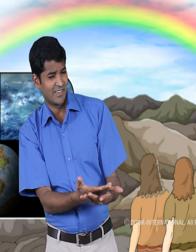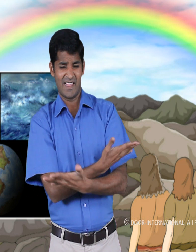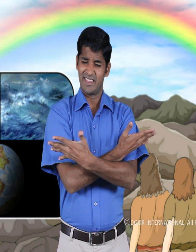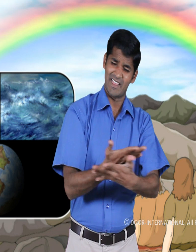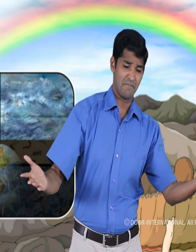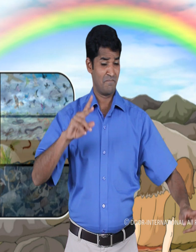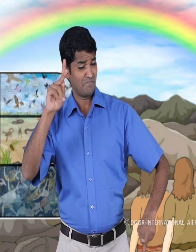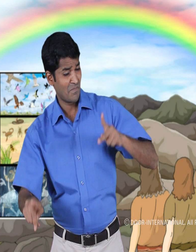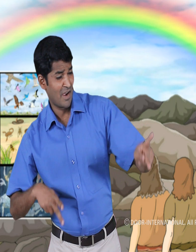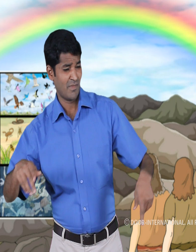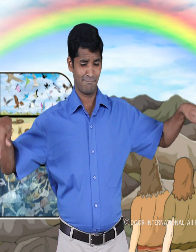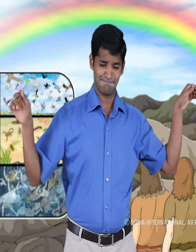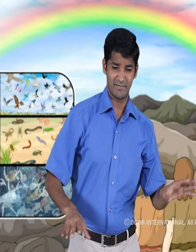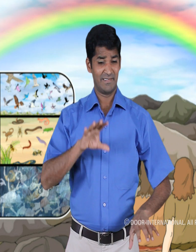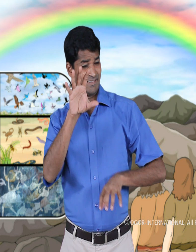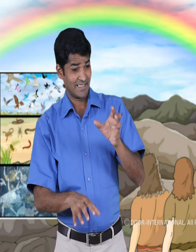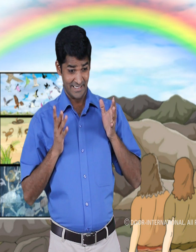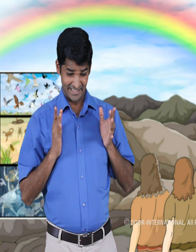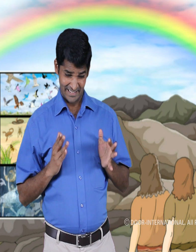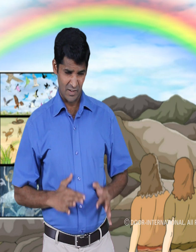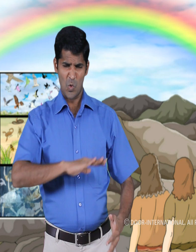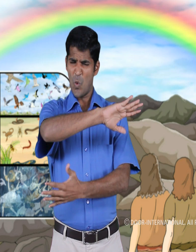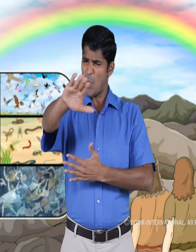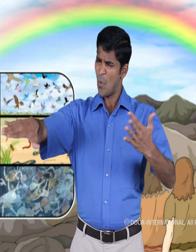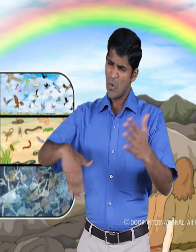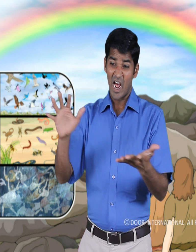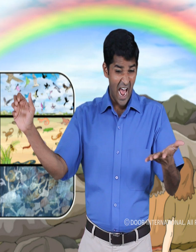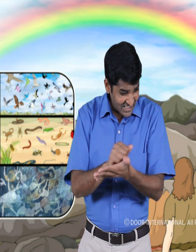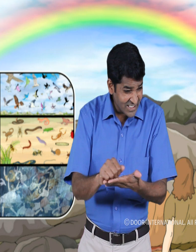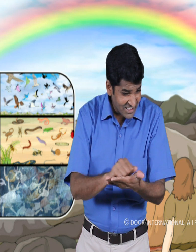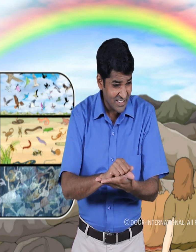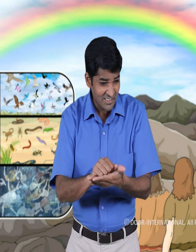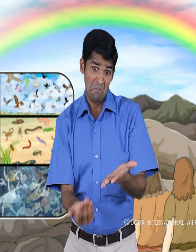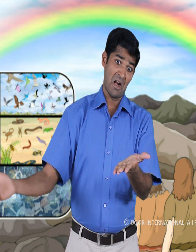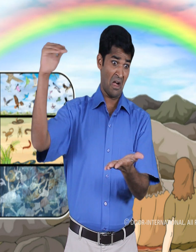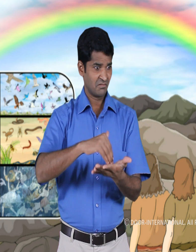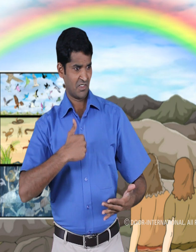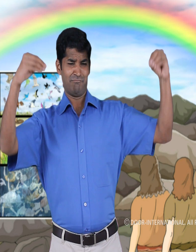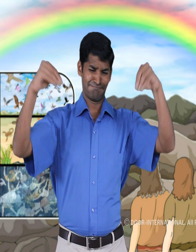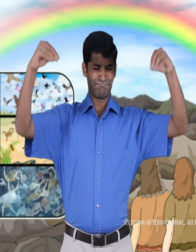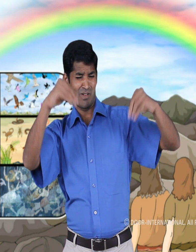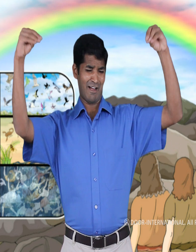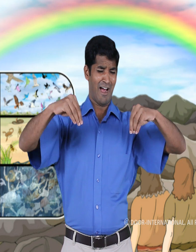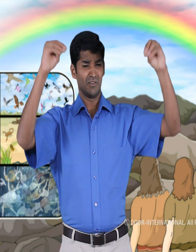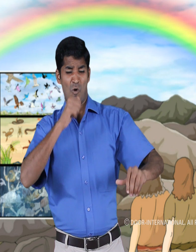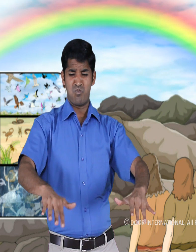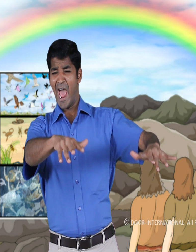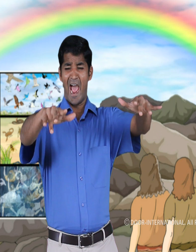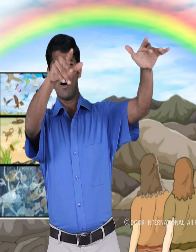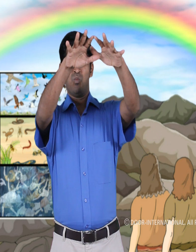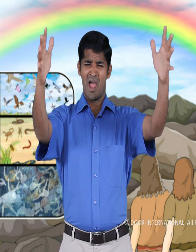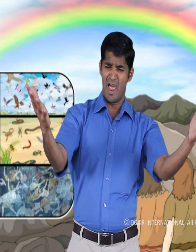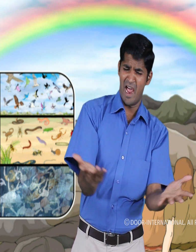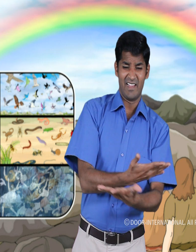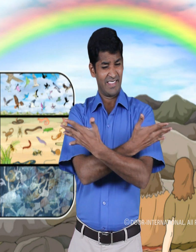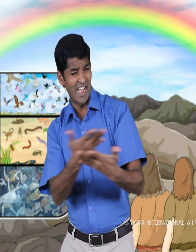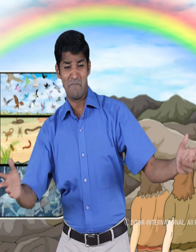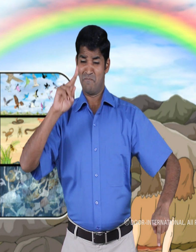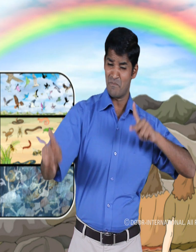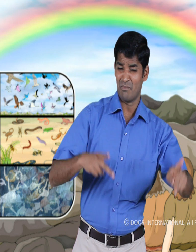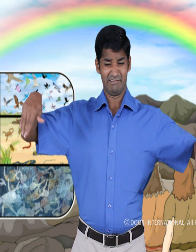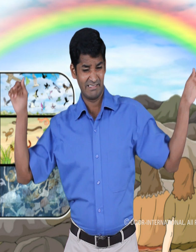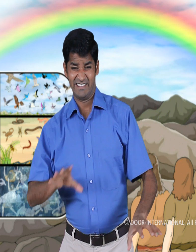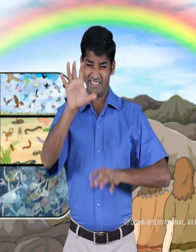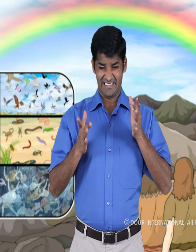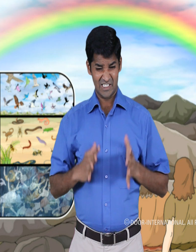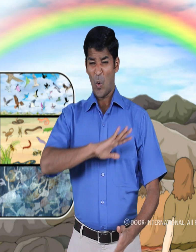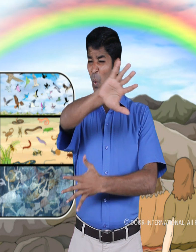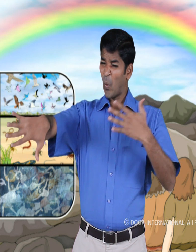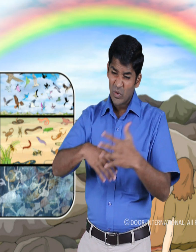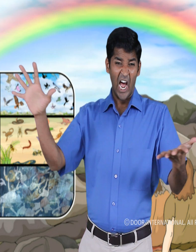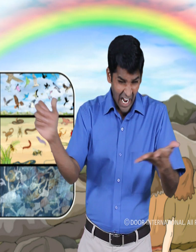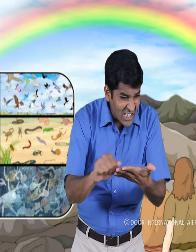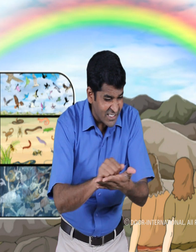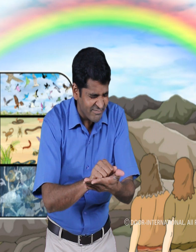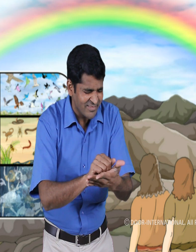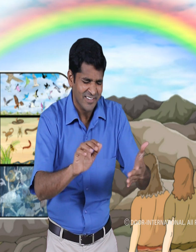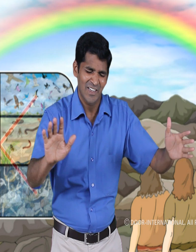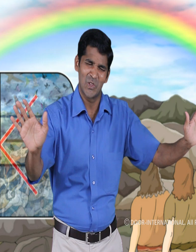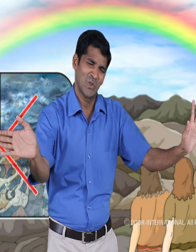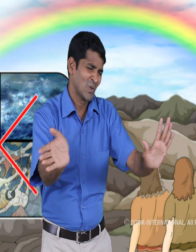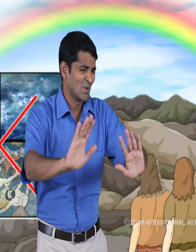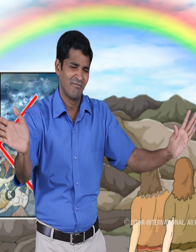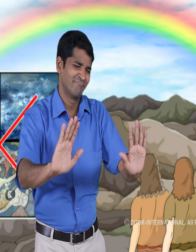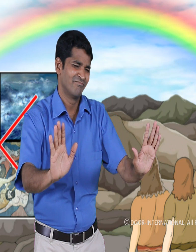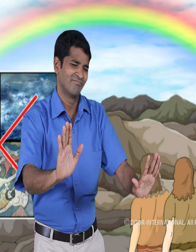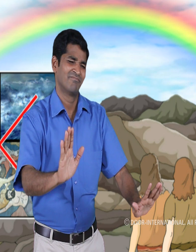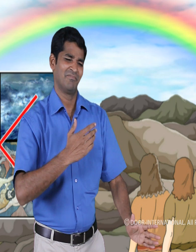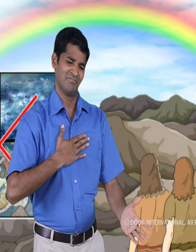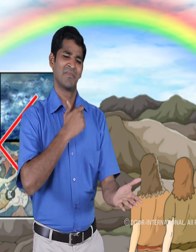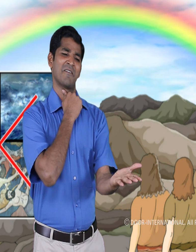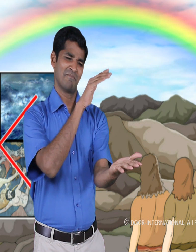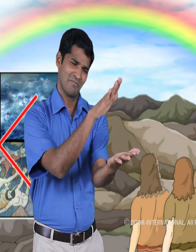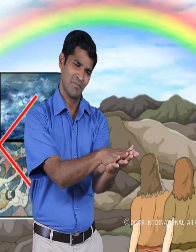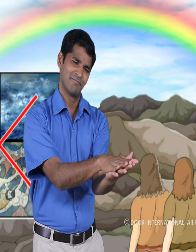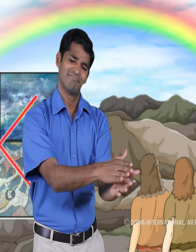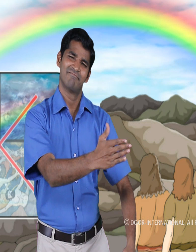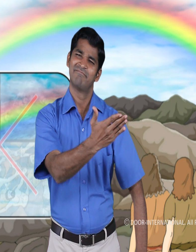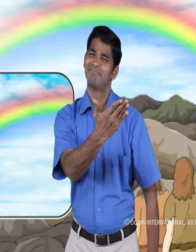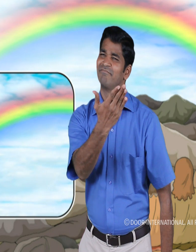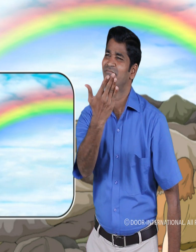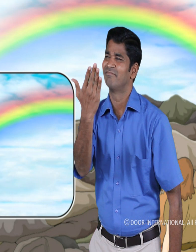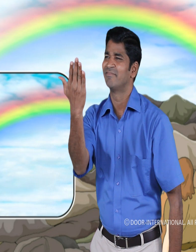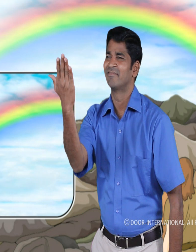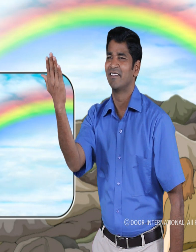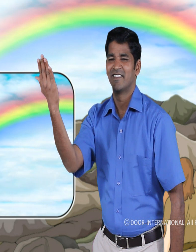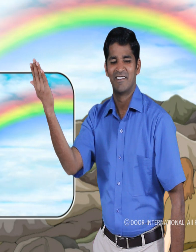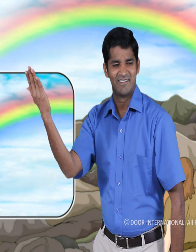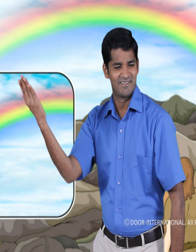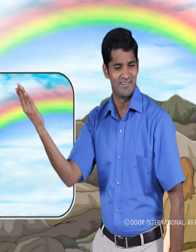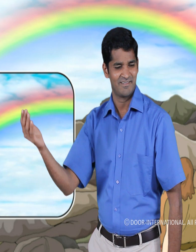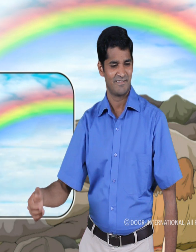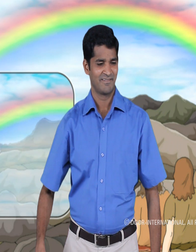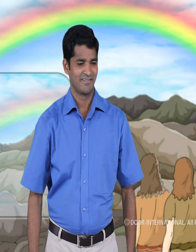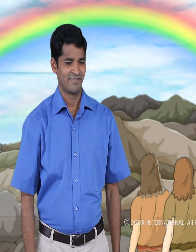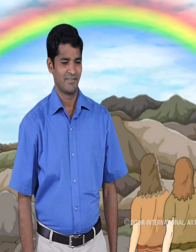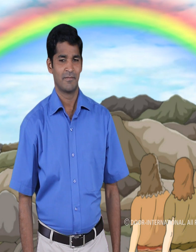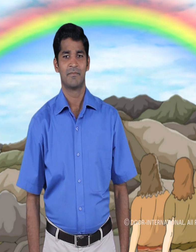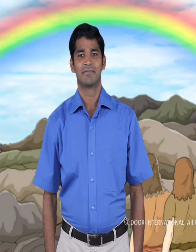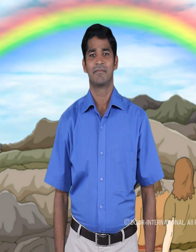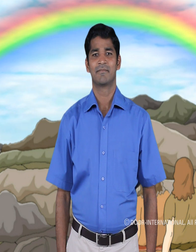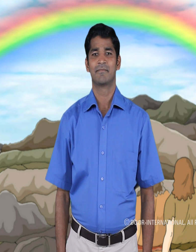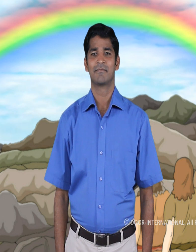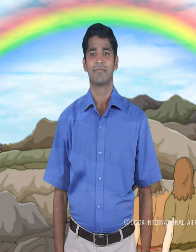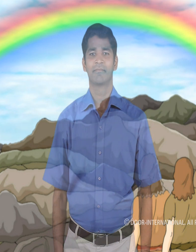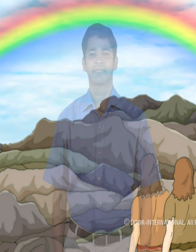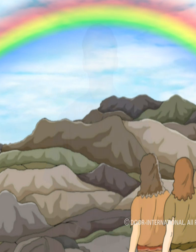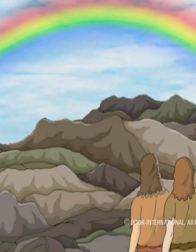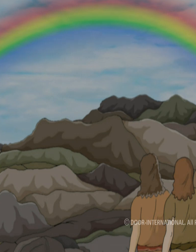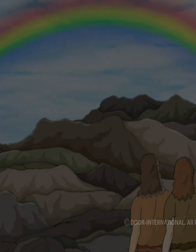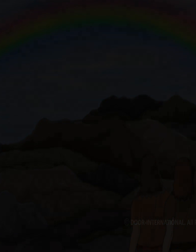And whenever the rainbow appears in the clouds, I will see it and remember the everlasting covenant between God and every living creature of every kind that is on the earth.”